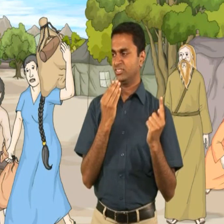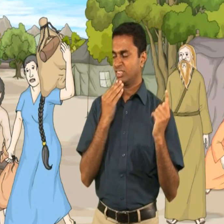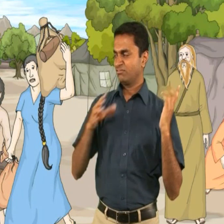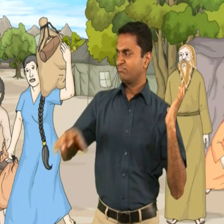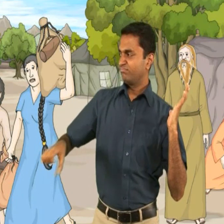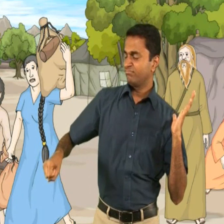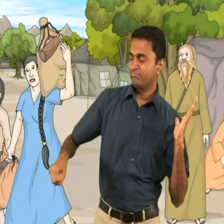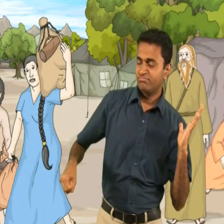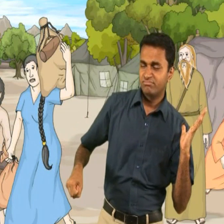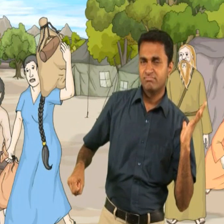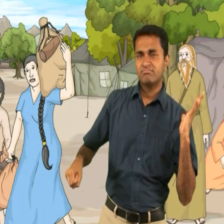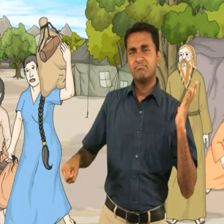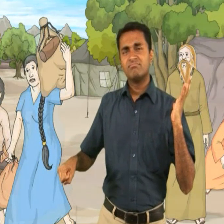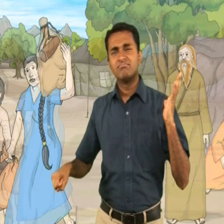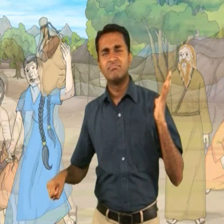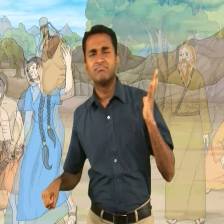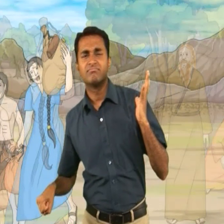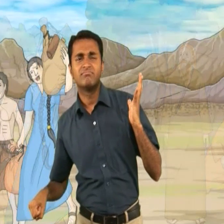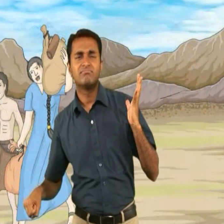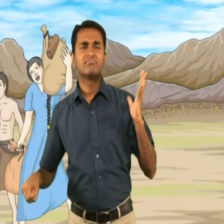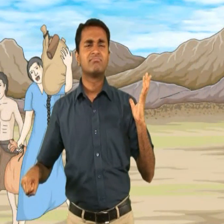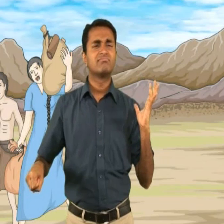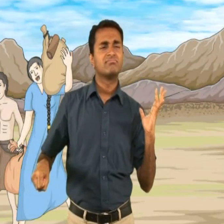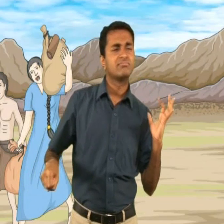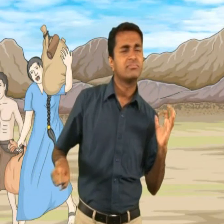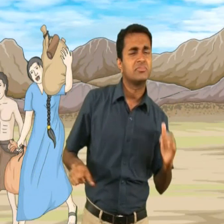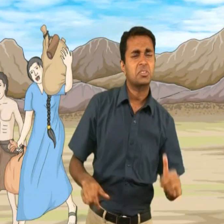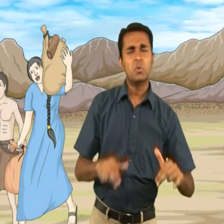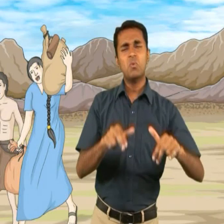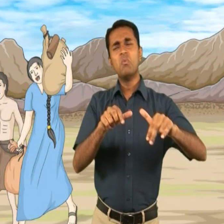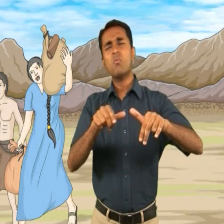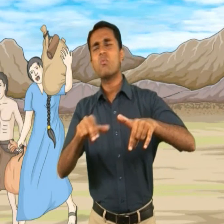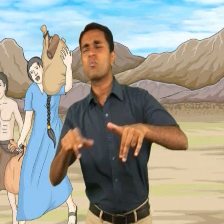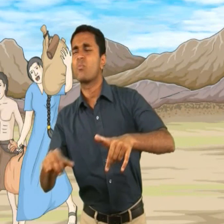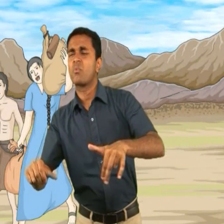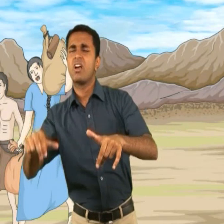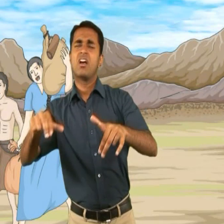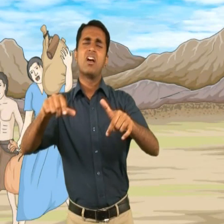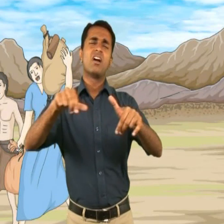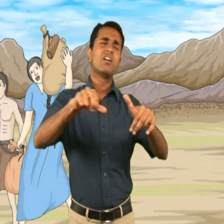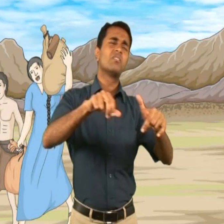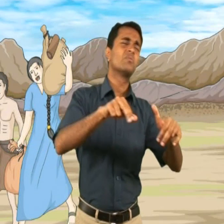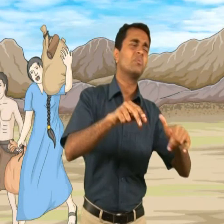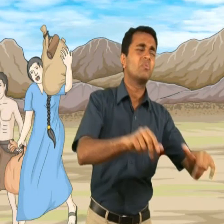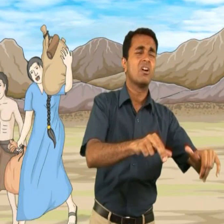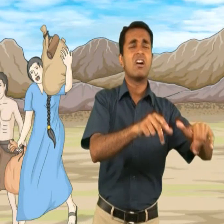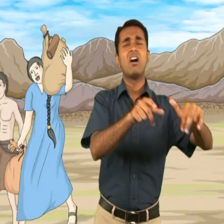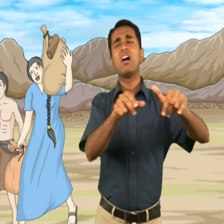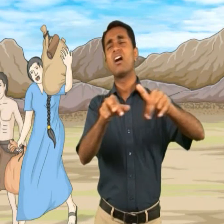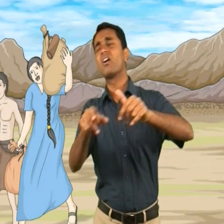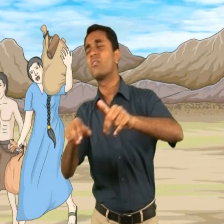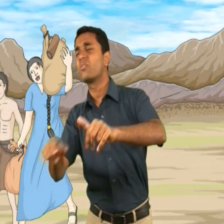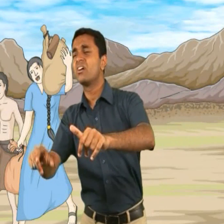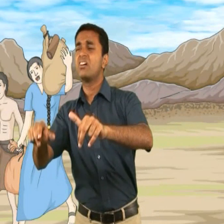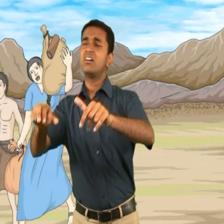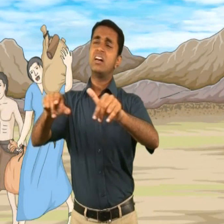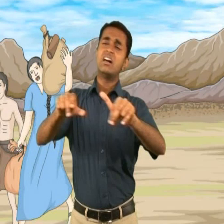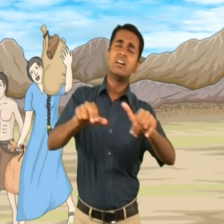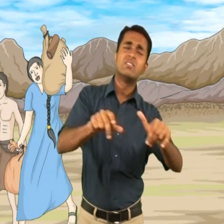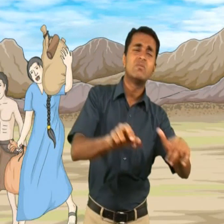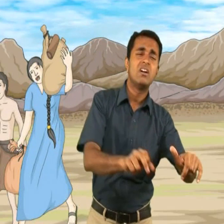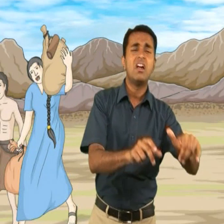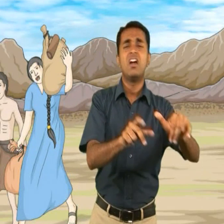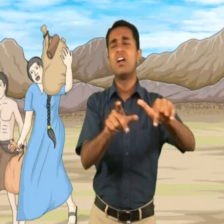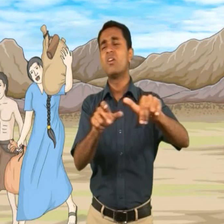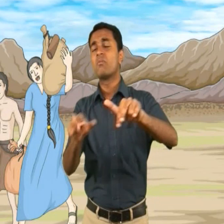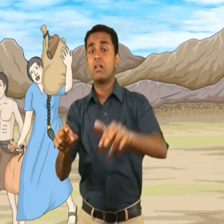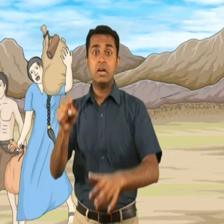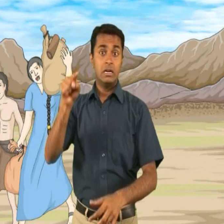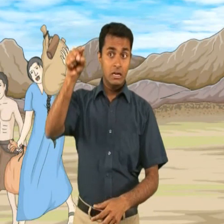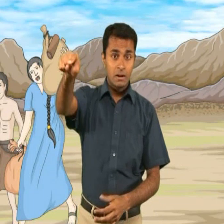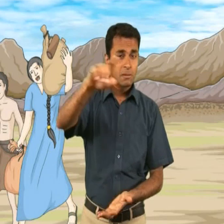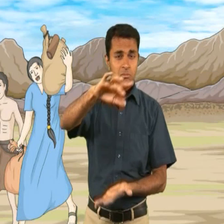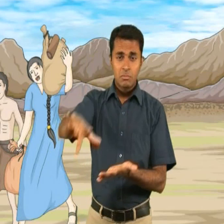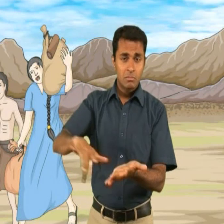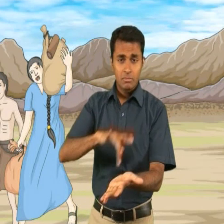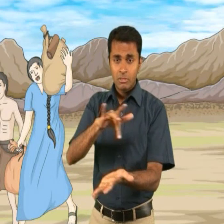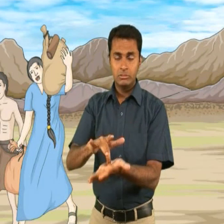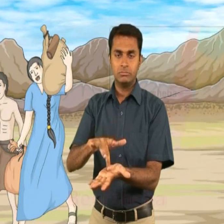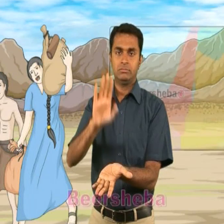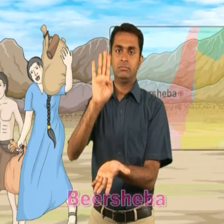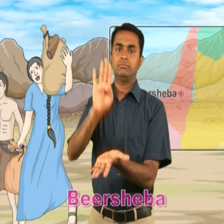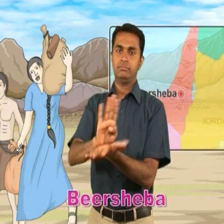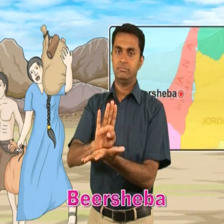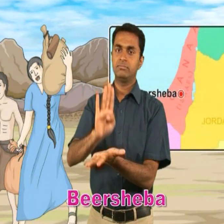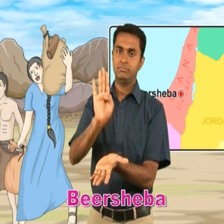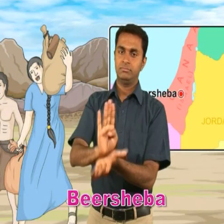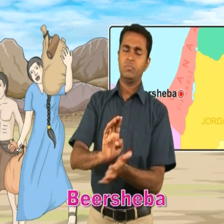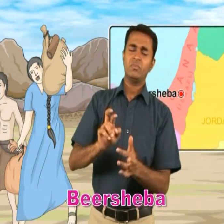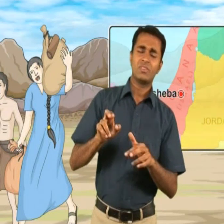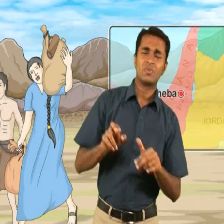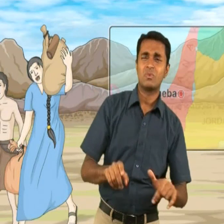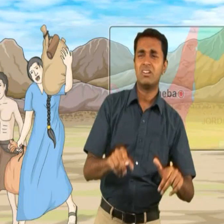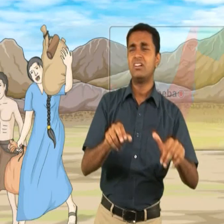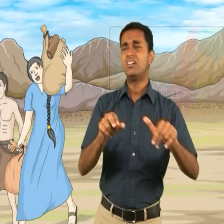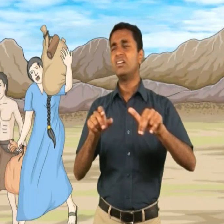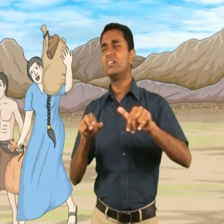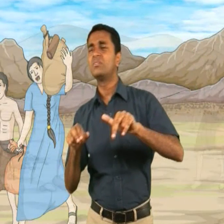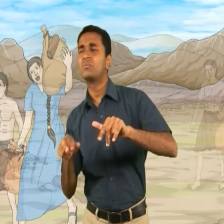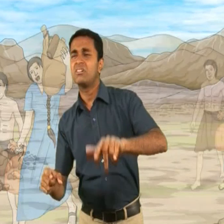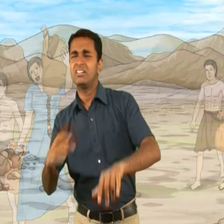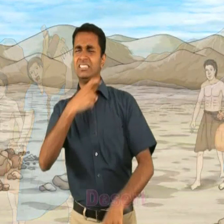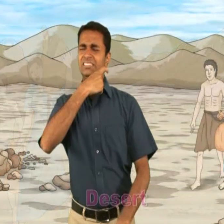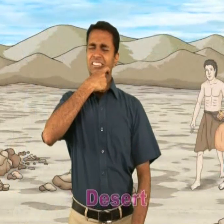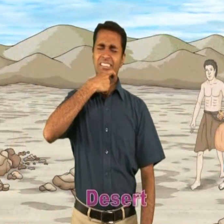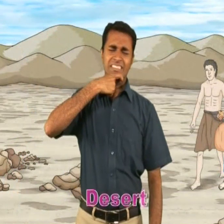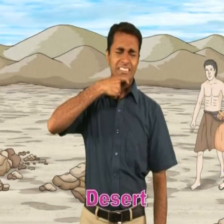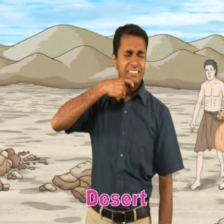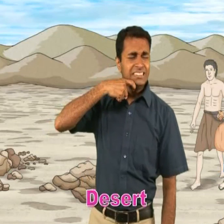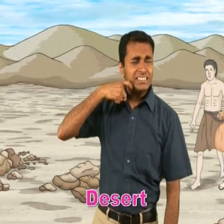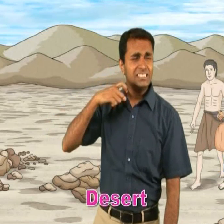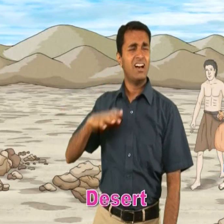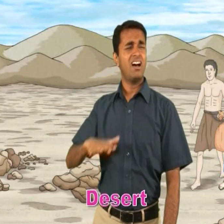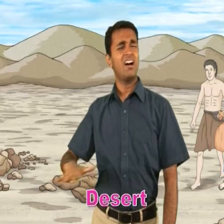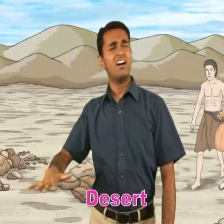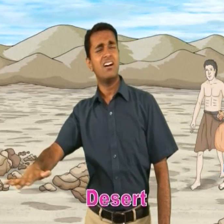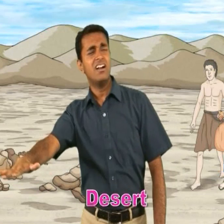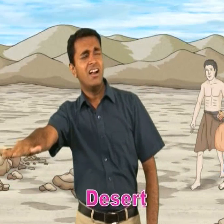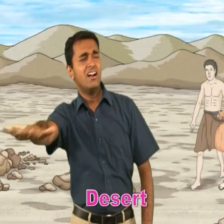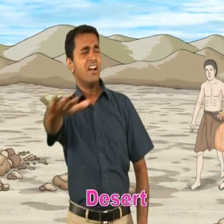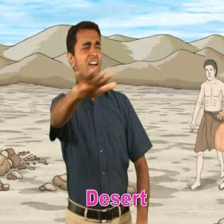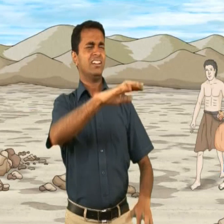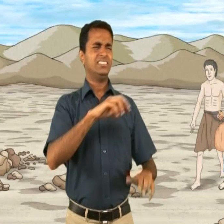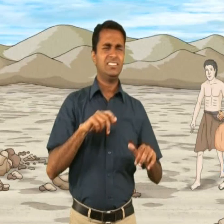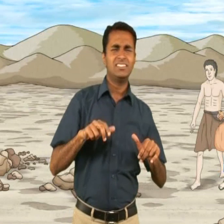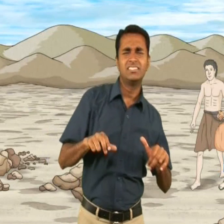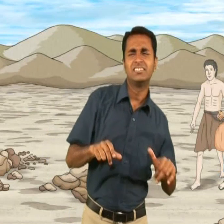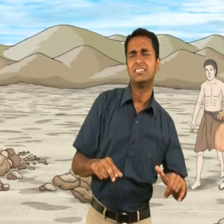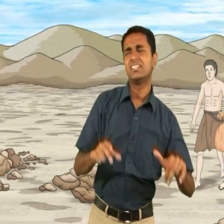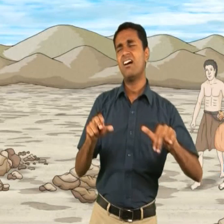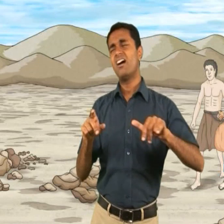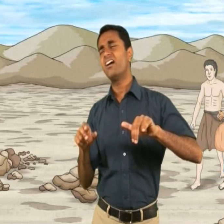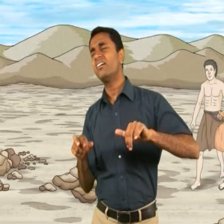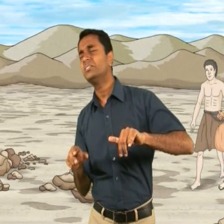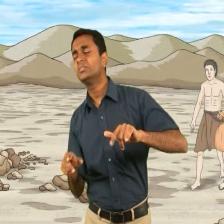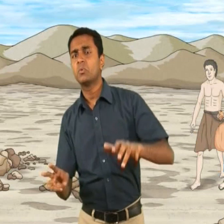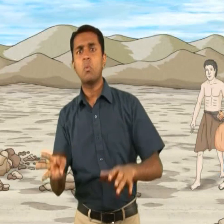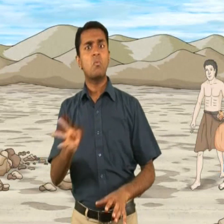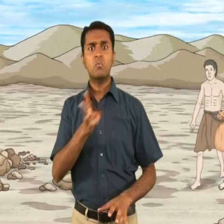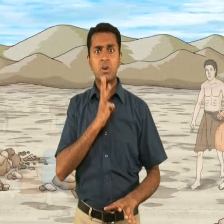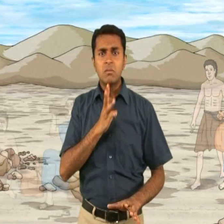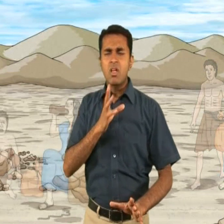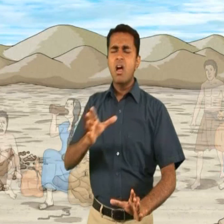She left and wandered in the Wilderness of Beersheba.